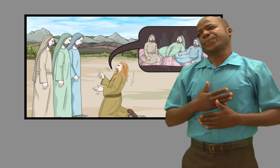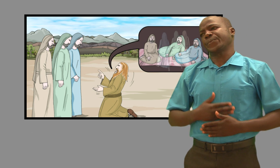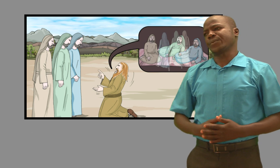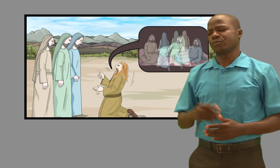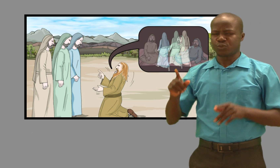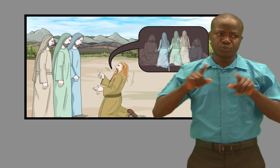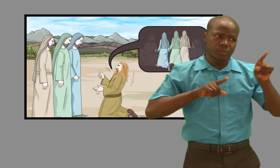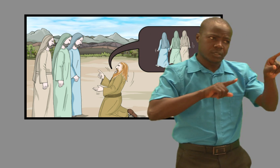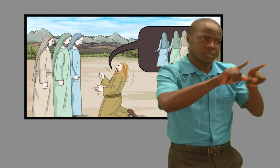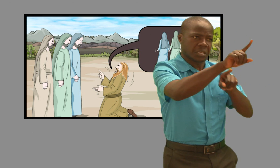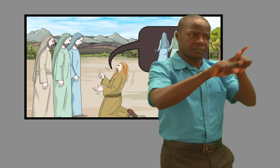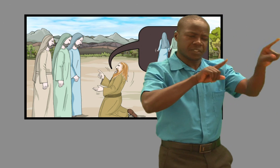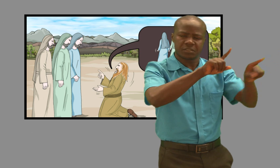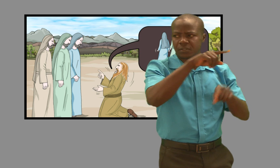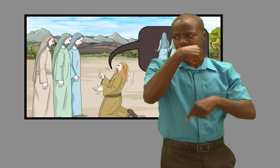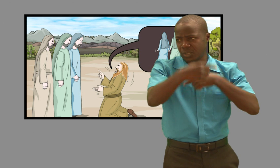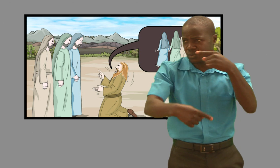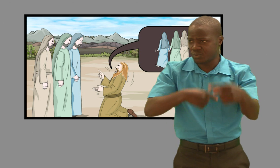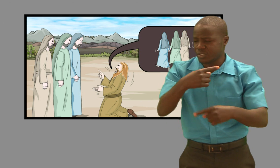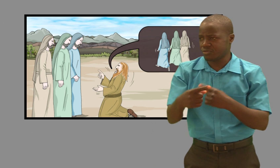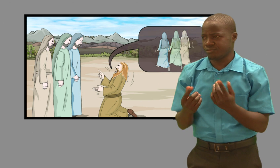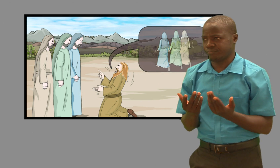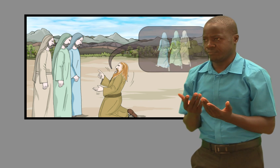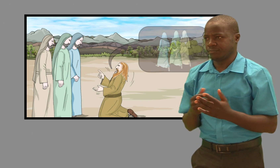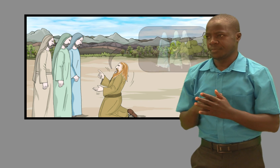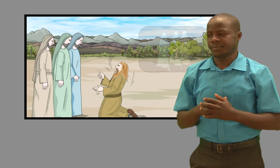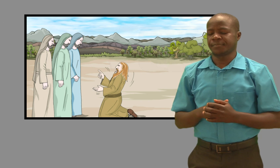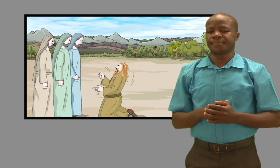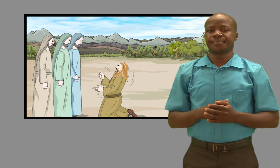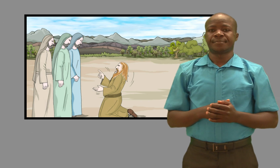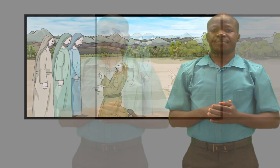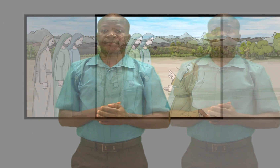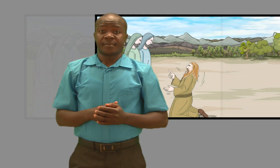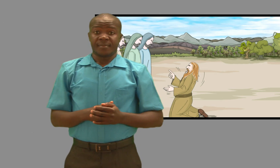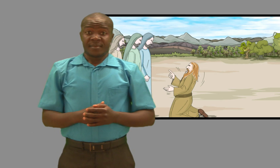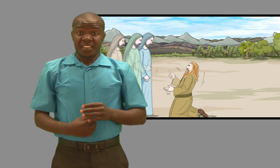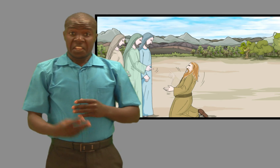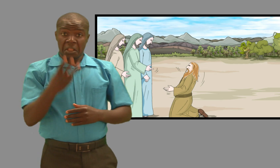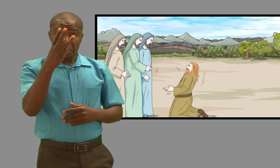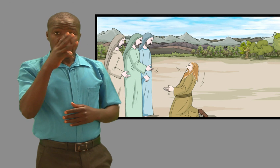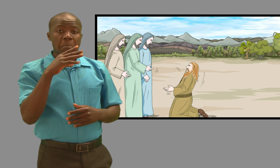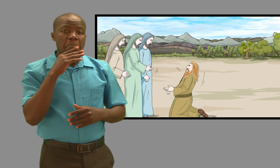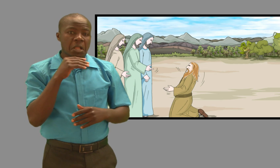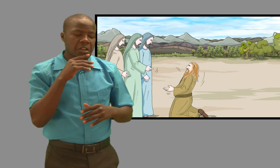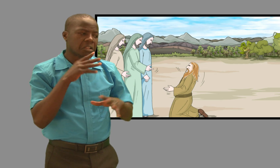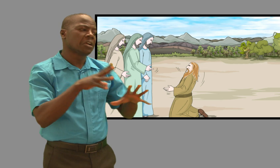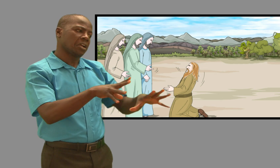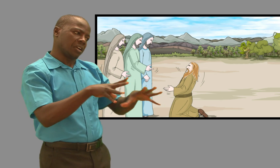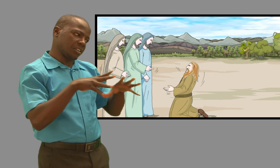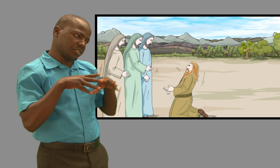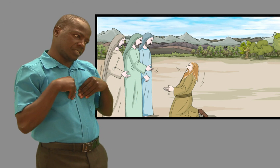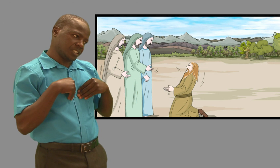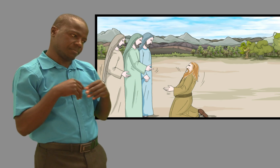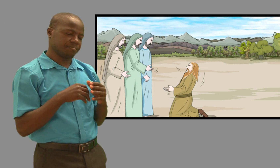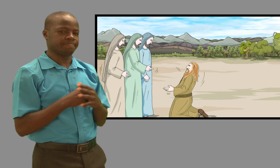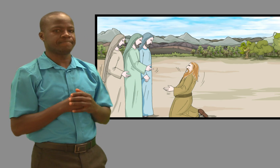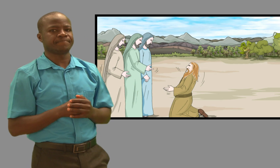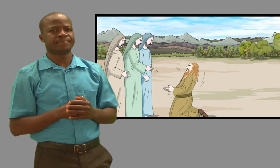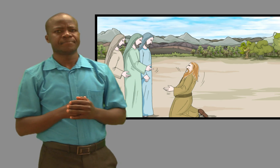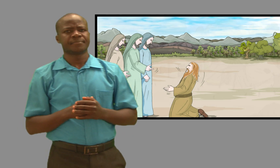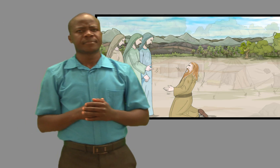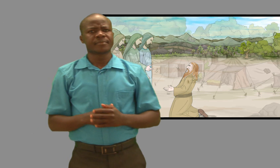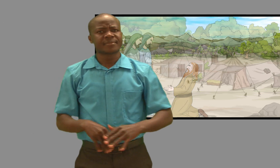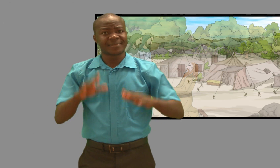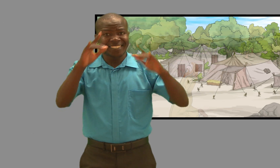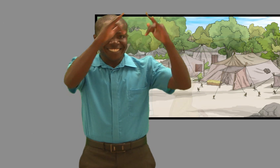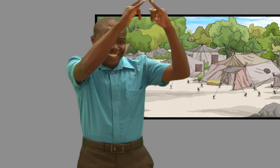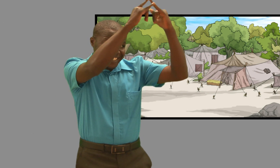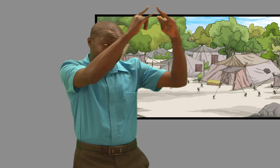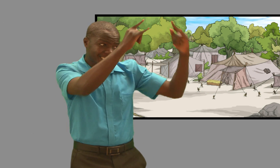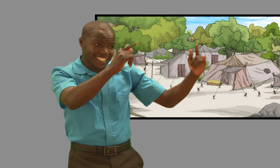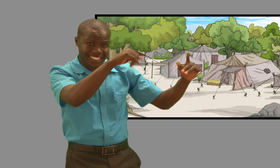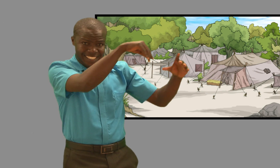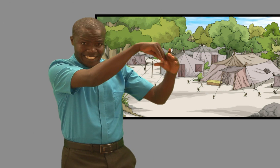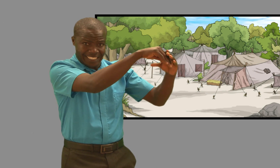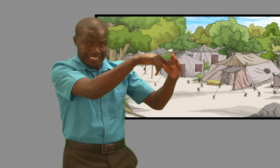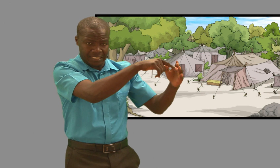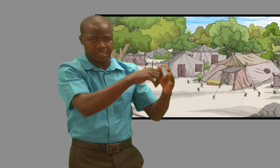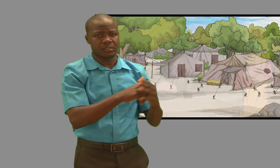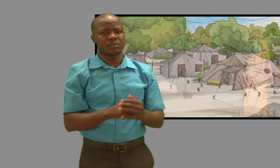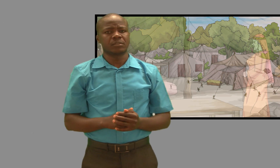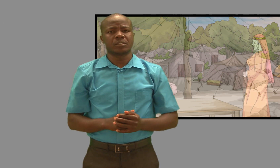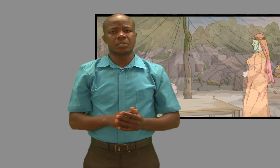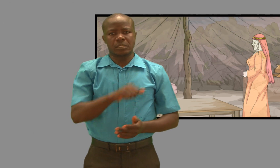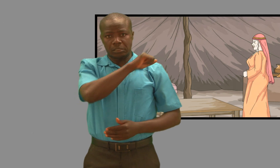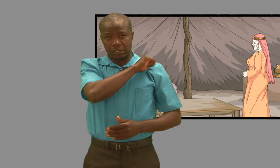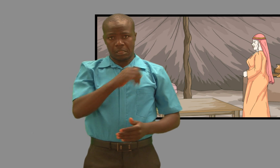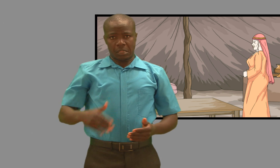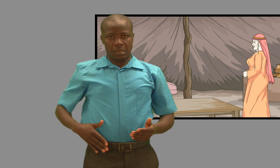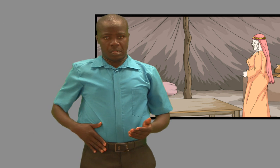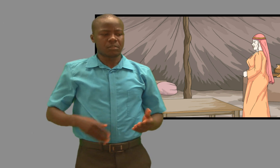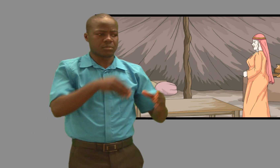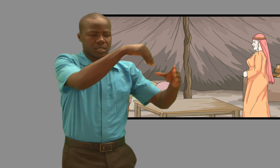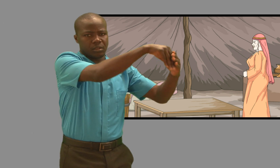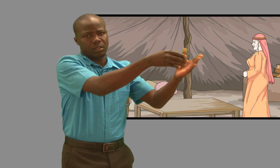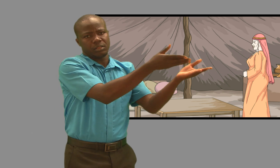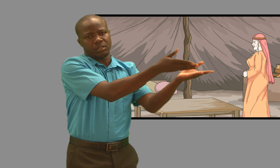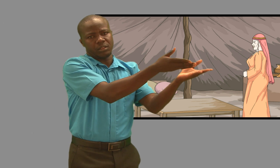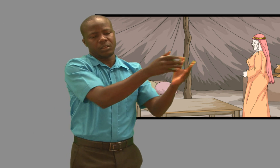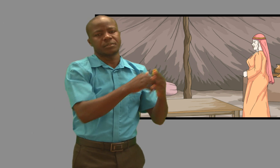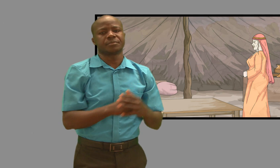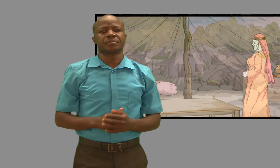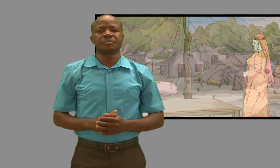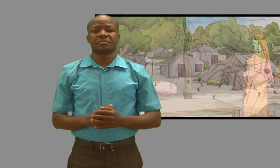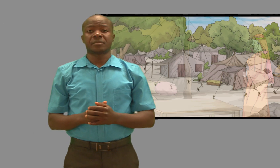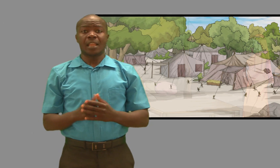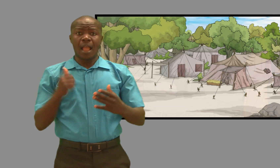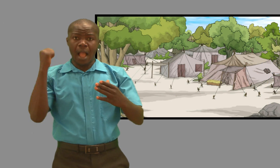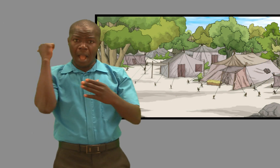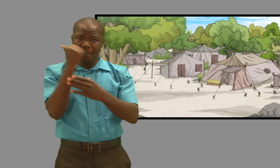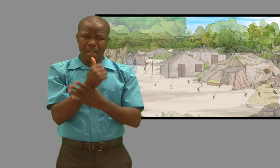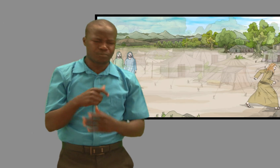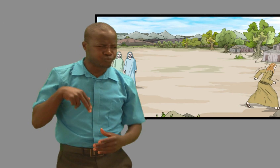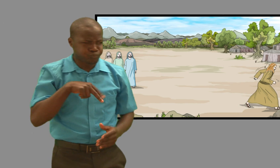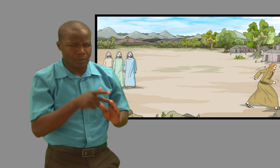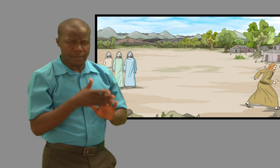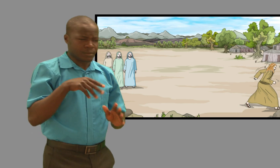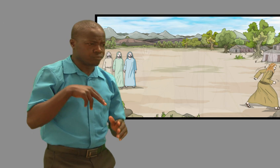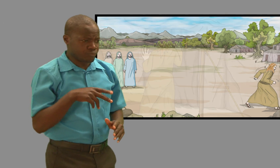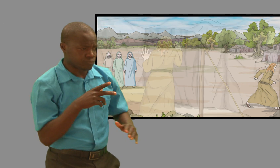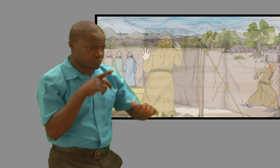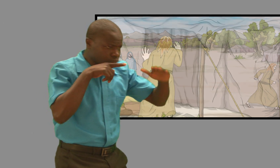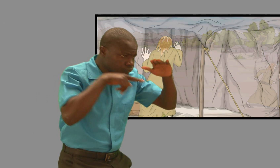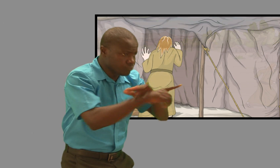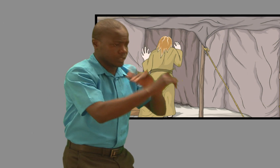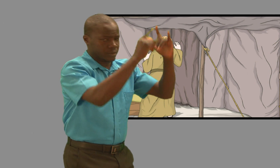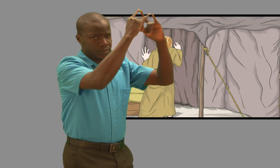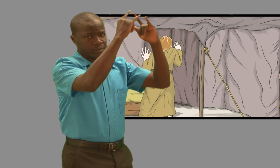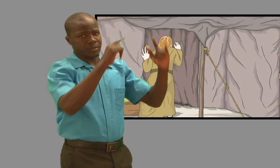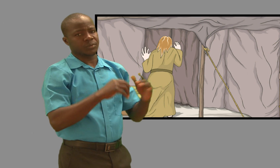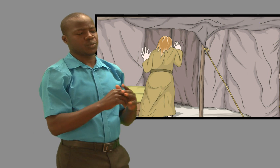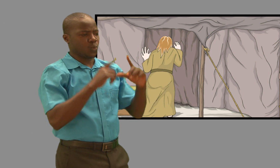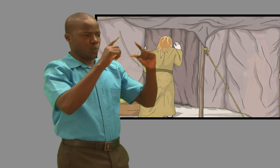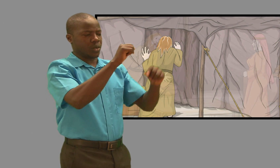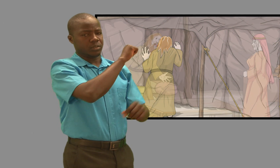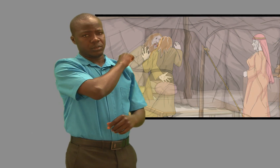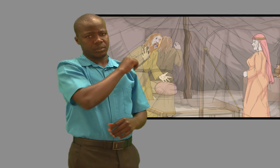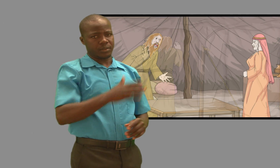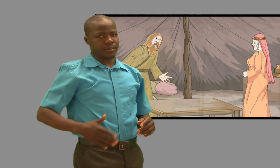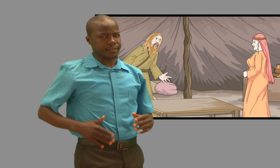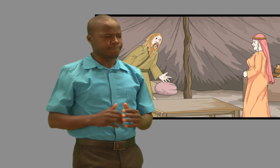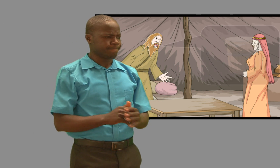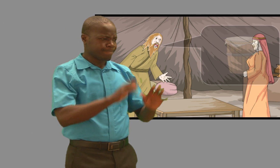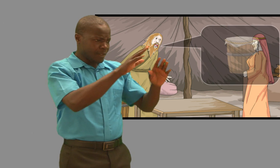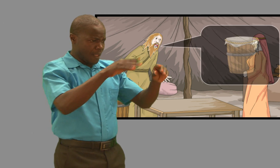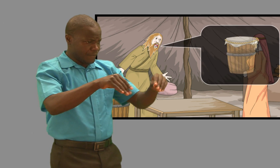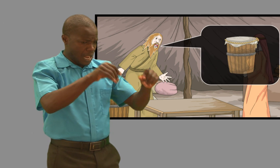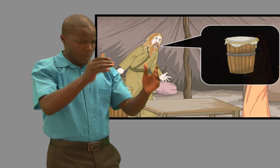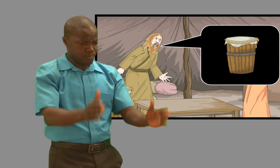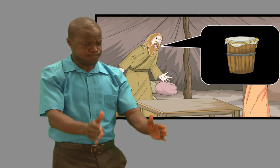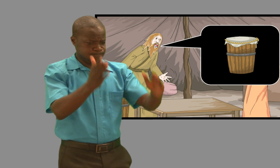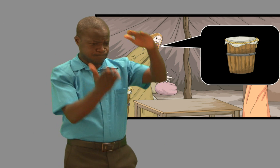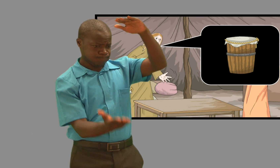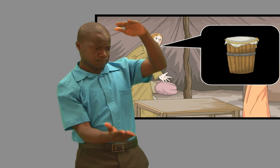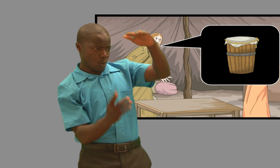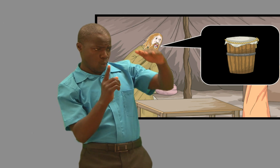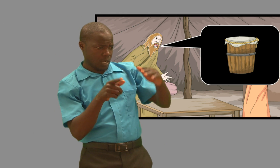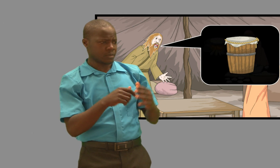After that, you may continue on your way.” “Yes,” they replied, “you may do as you have said.” So Abraham hurried into the tent and said to Sarah, “Quick!